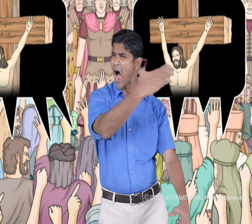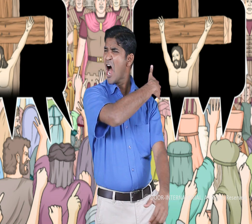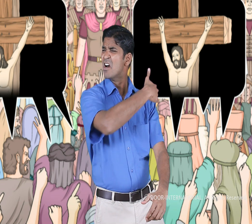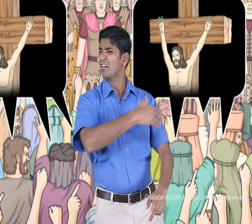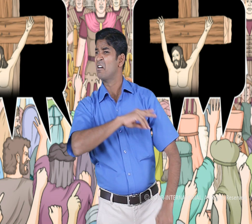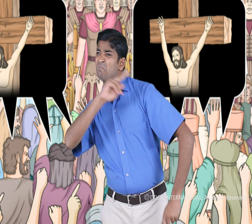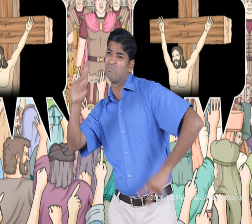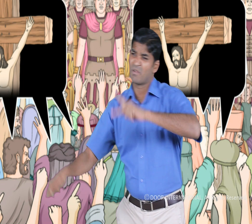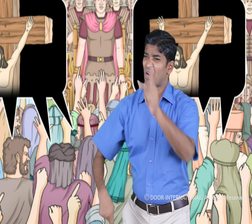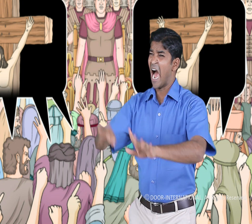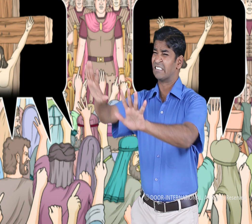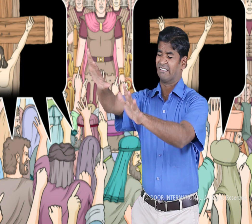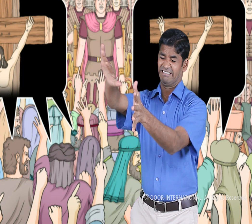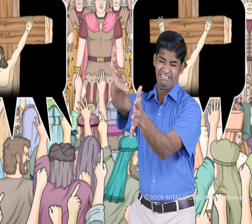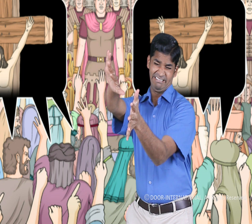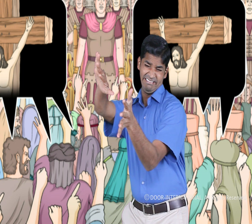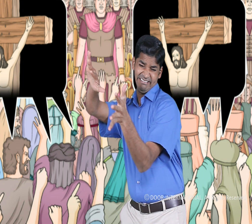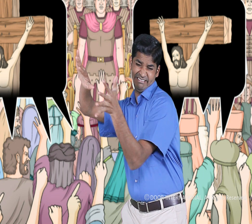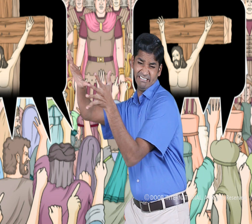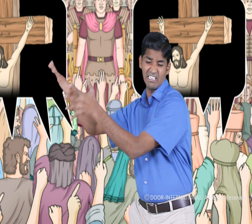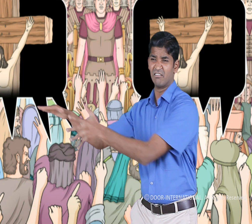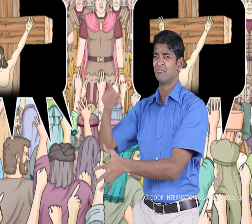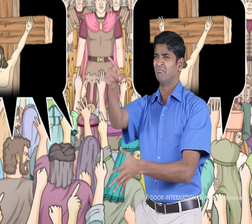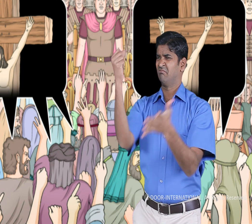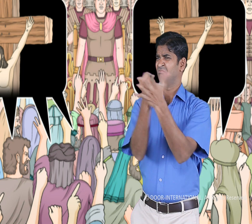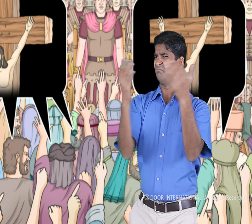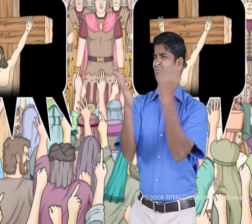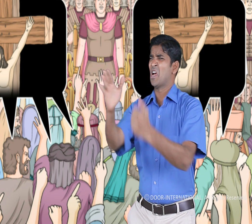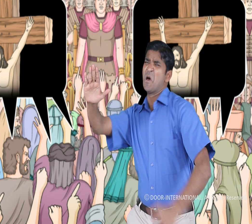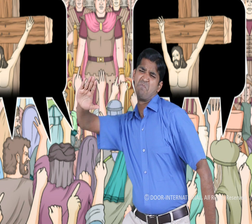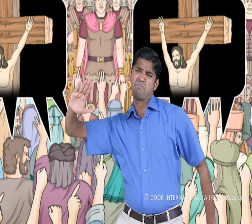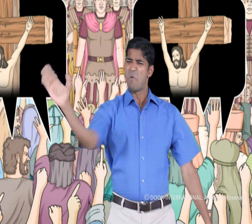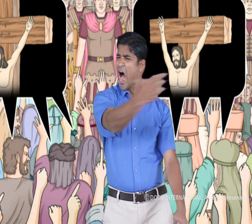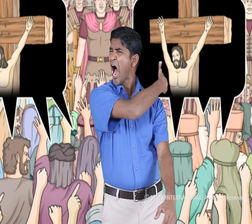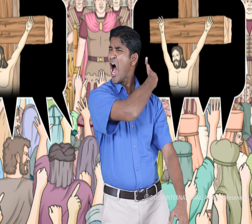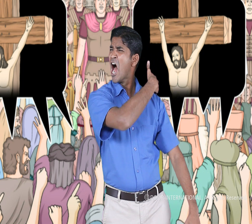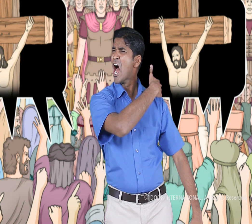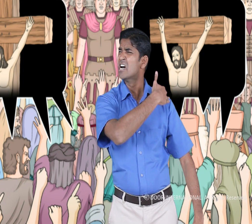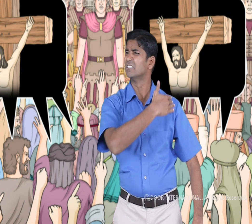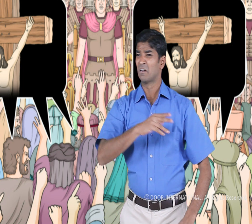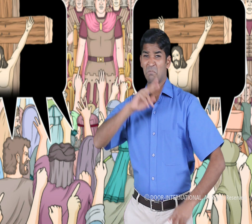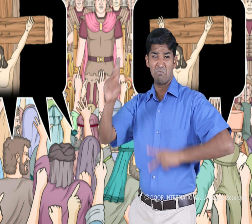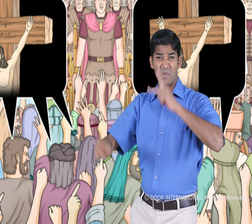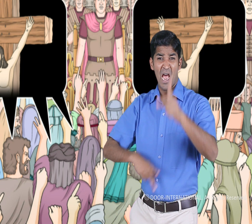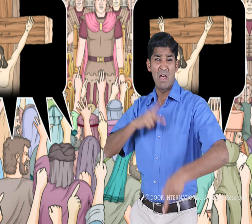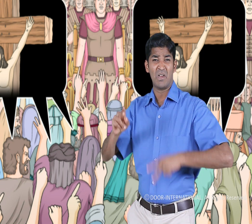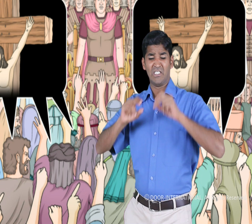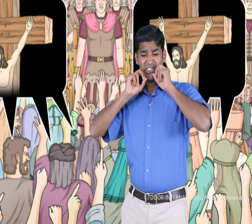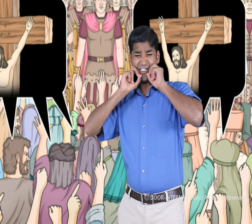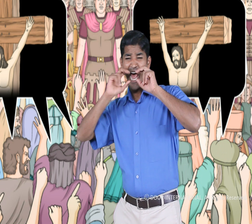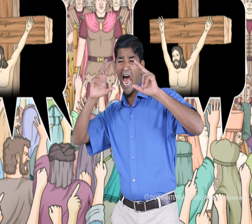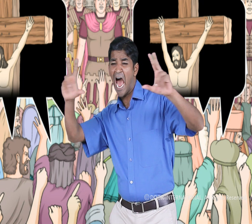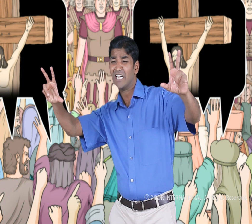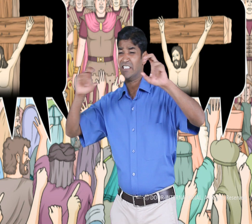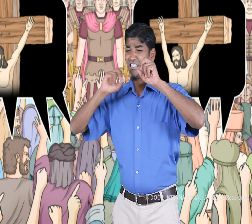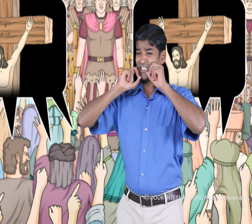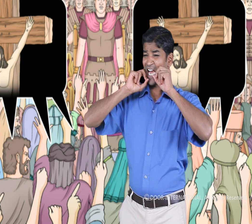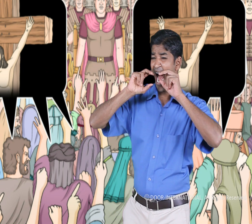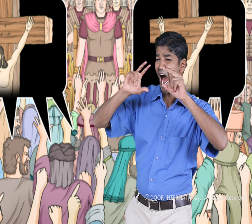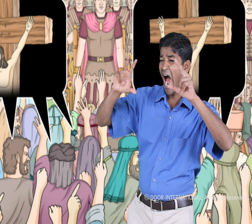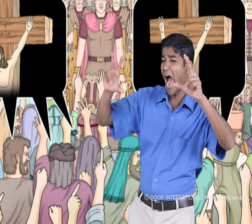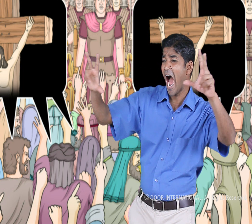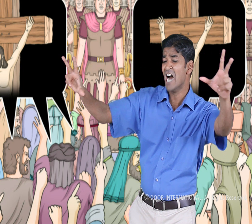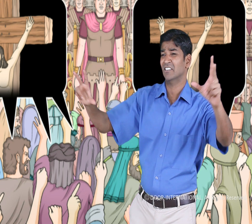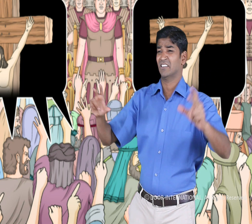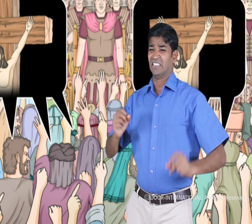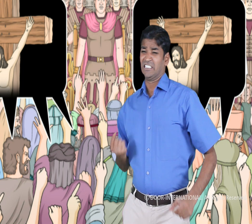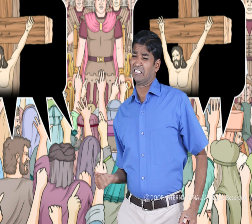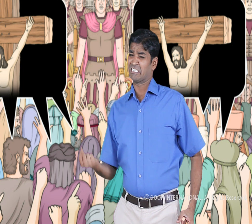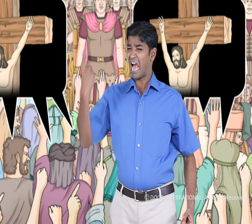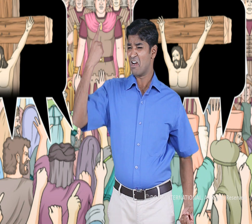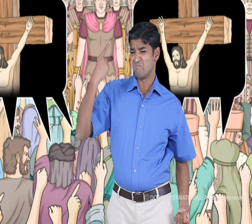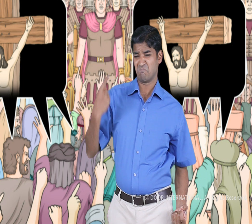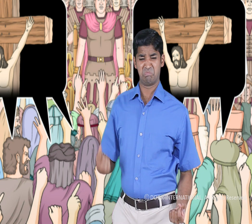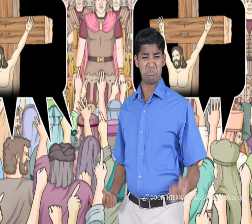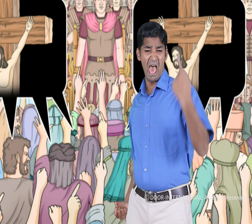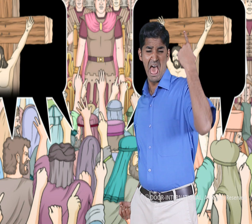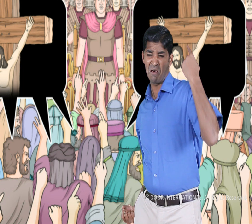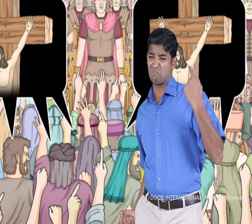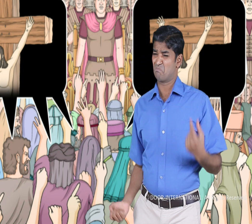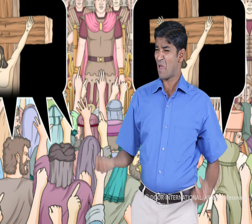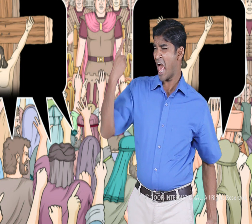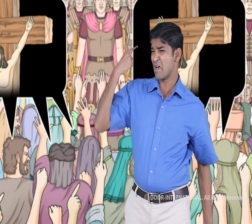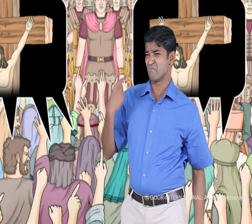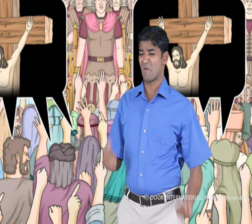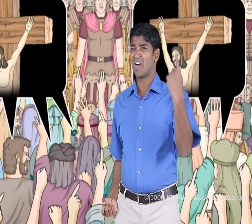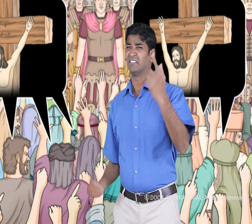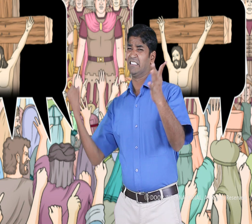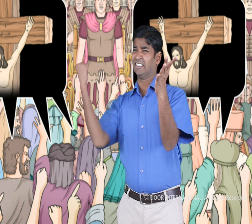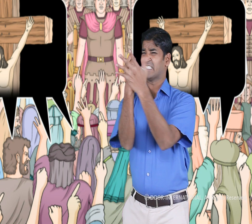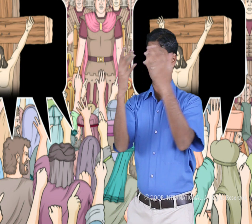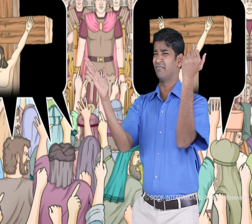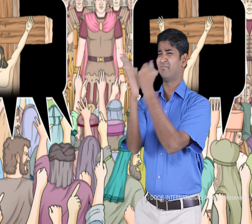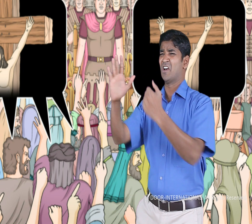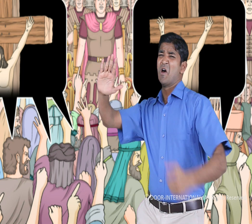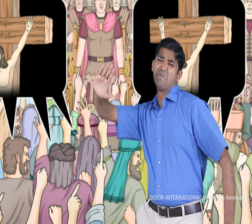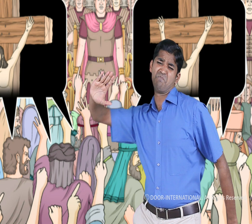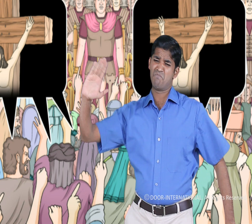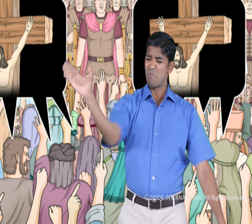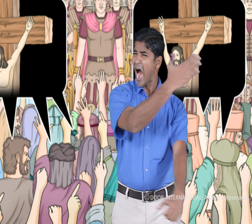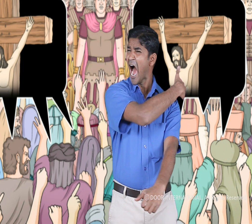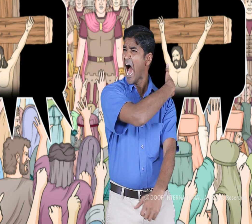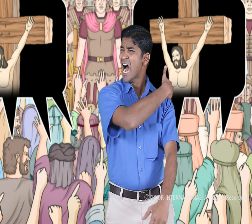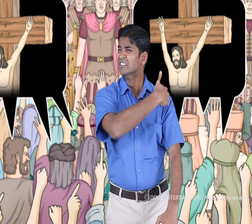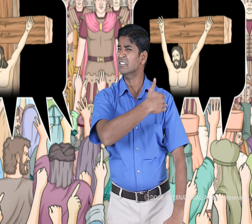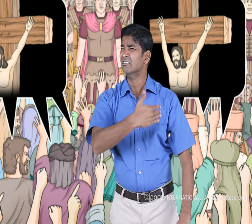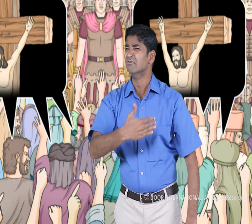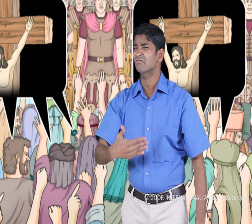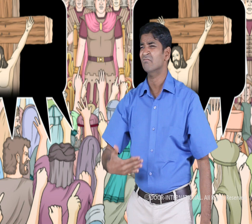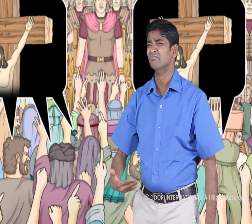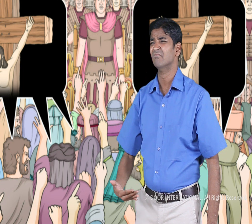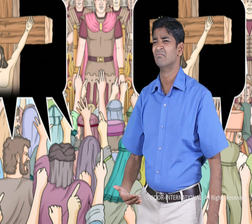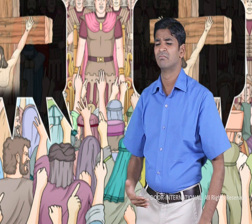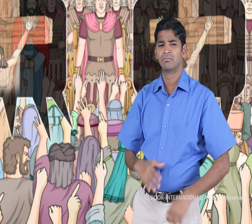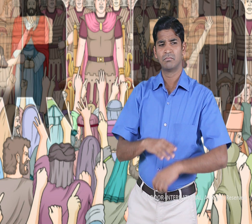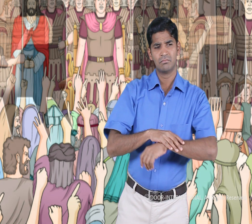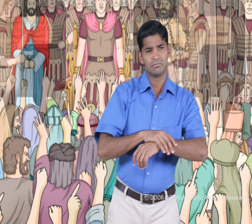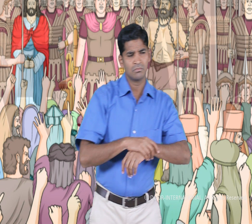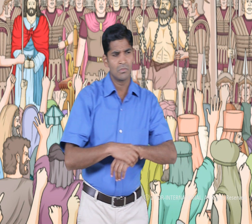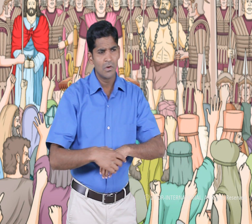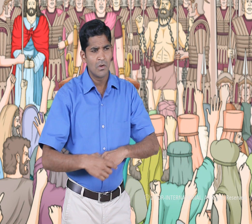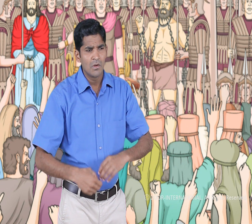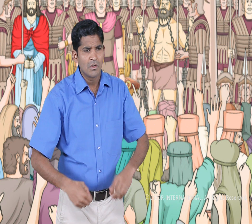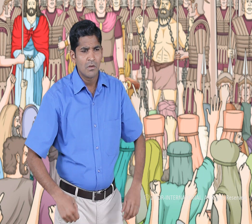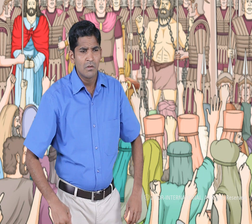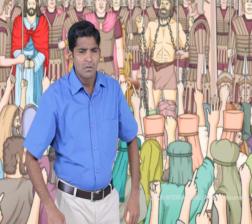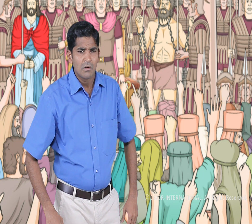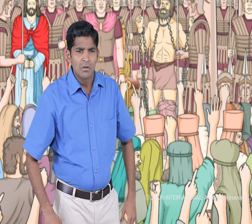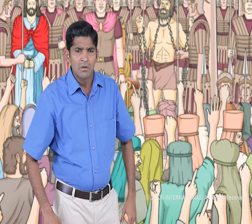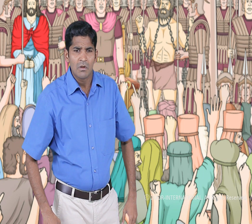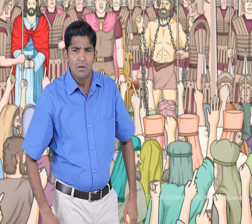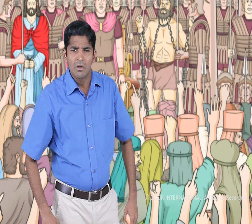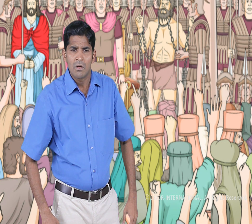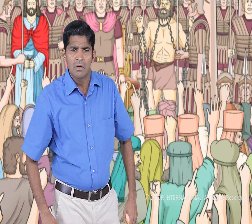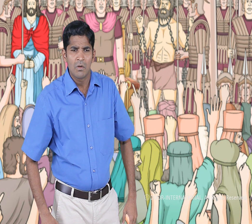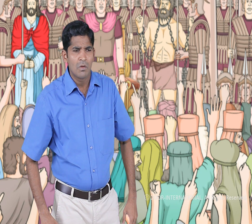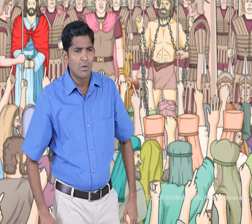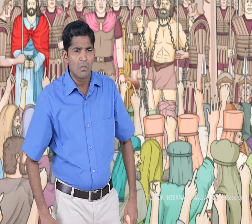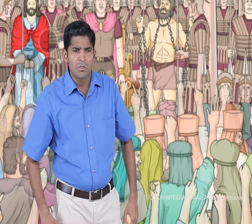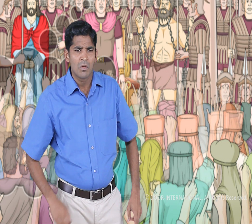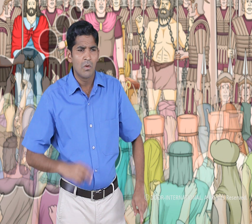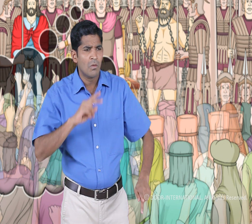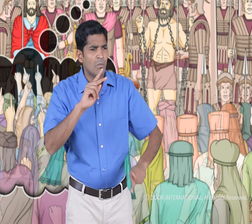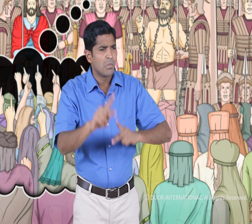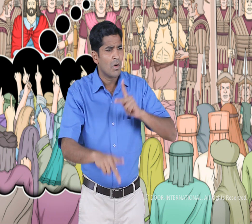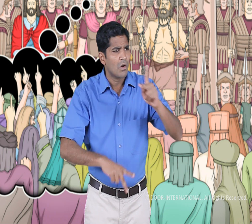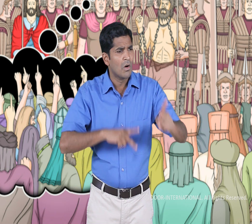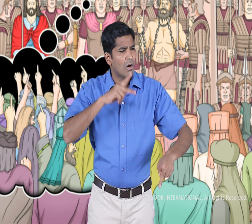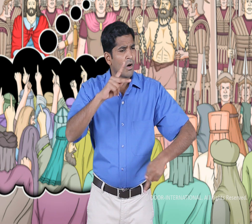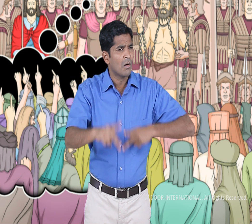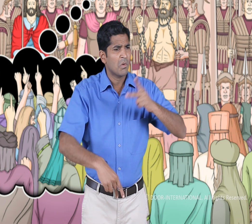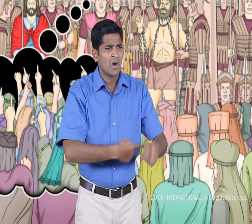But they shouted all the louder, “Crucify Him!”